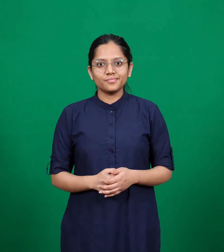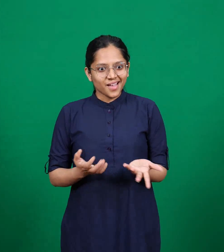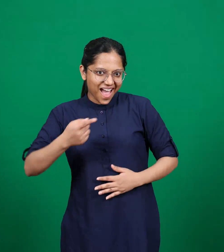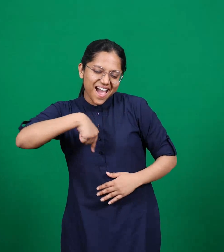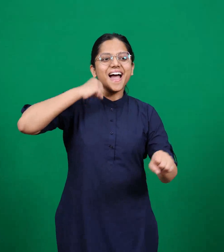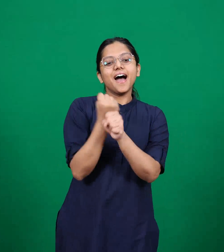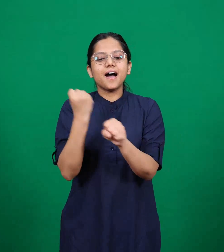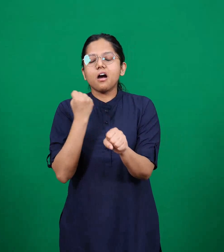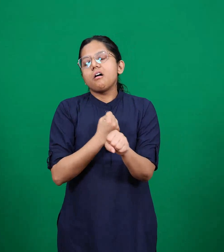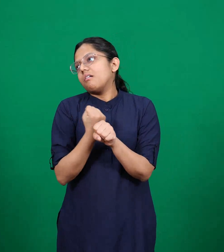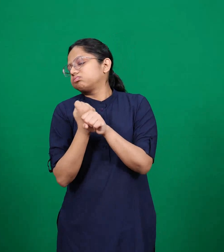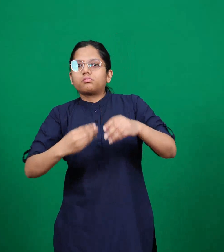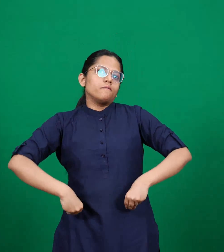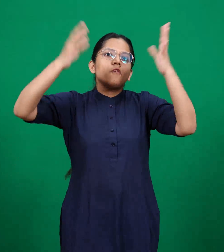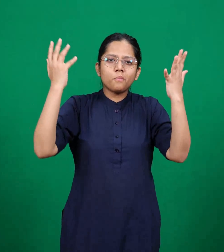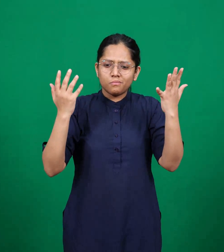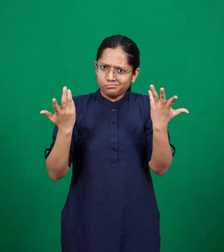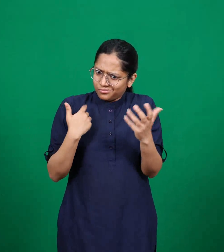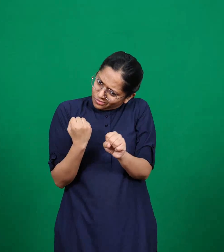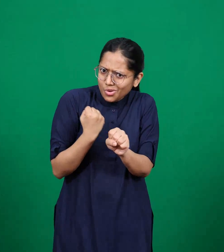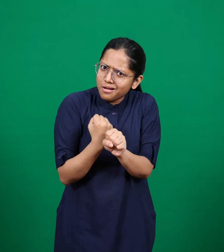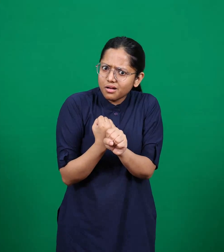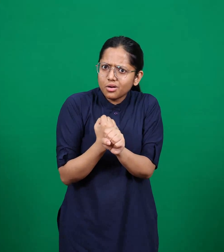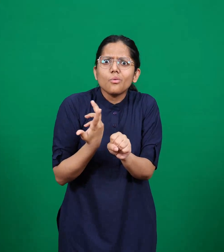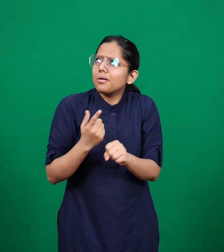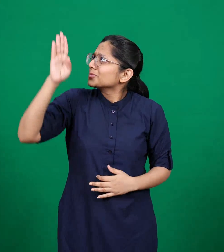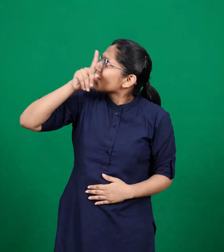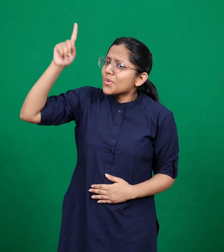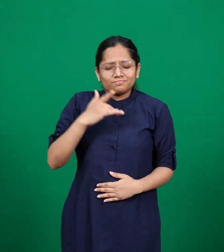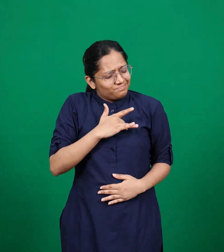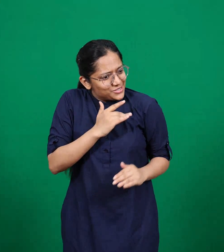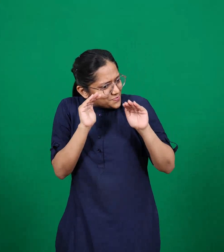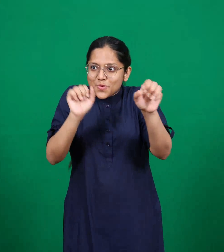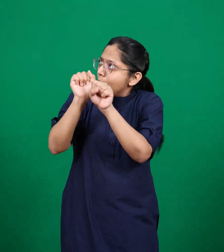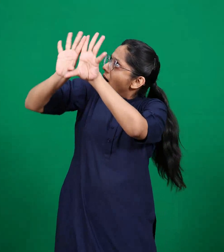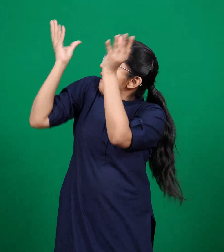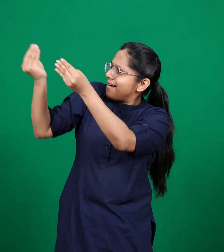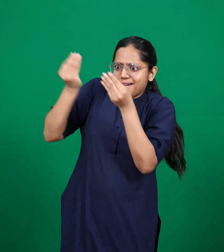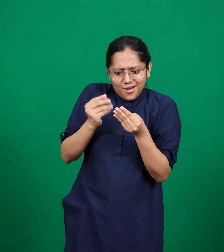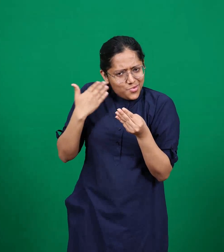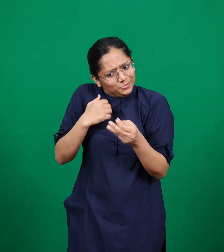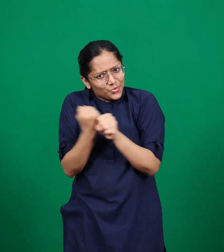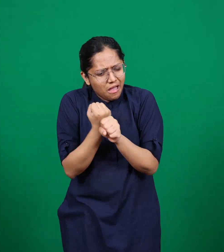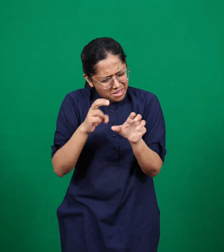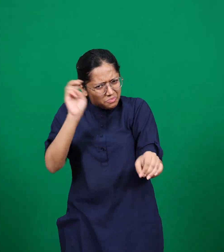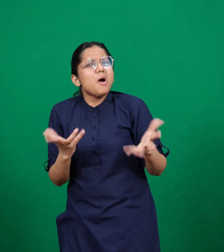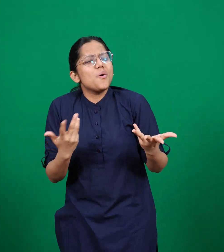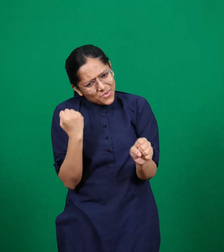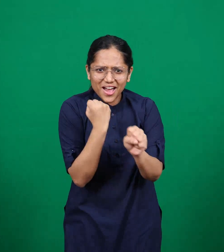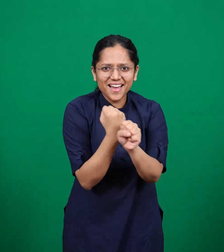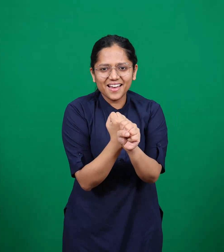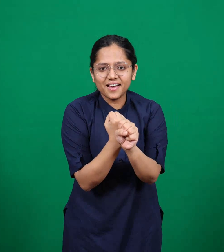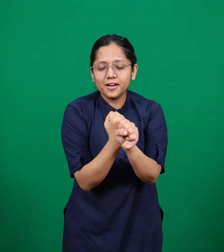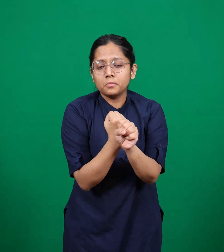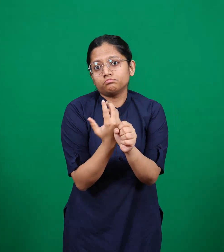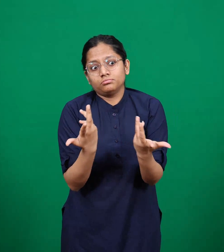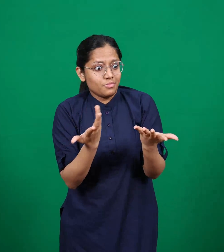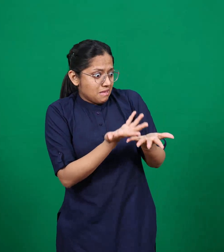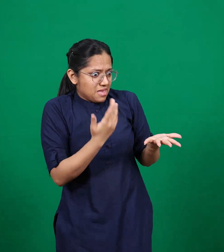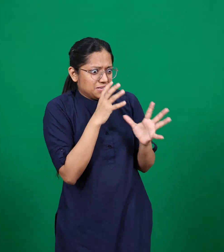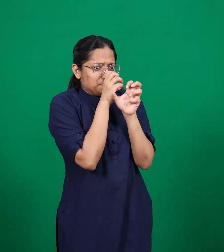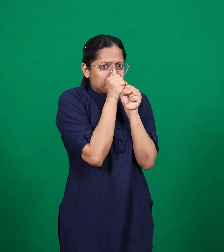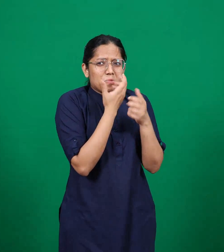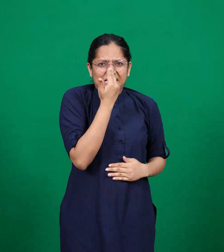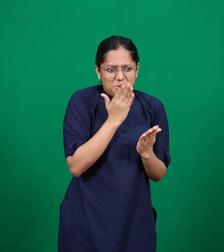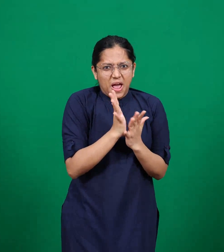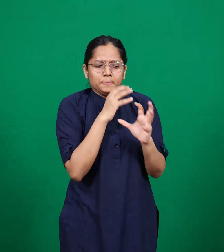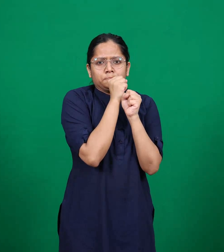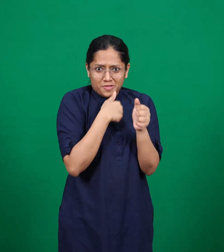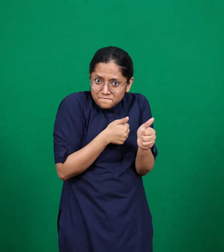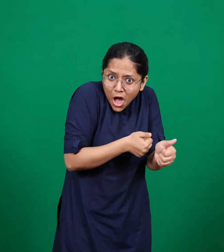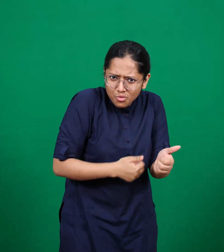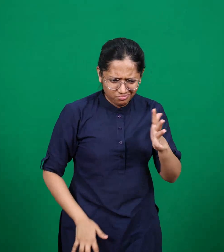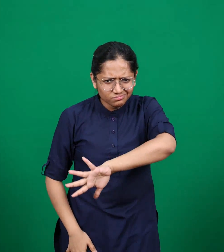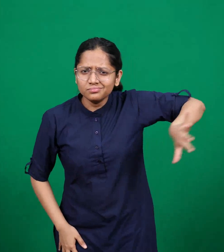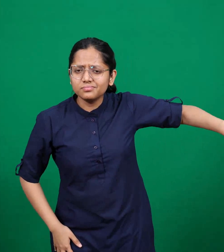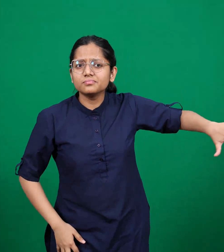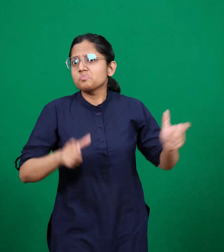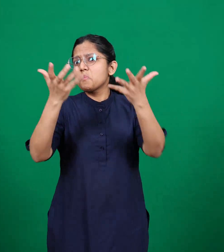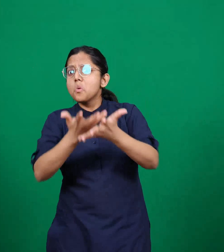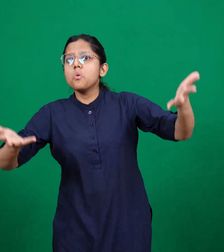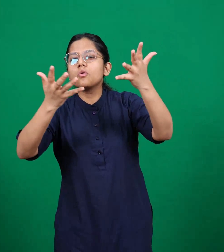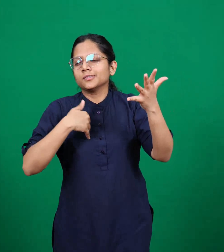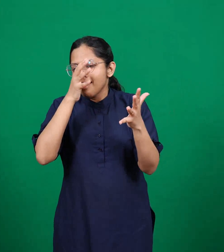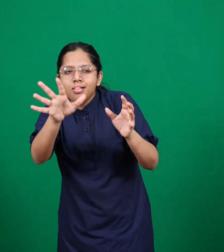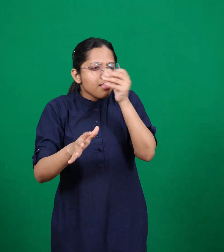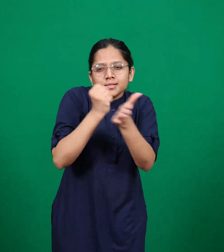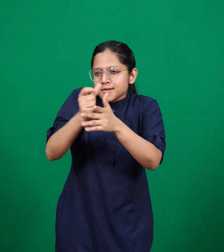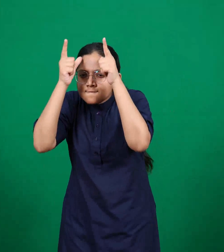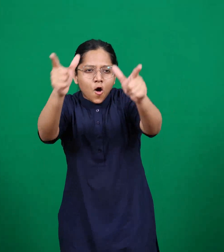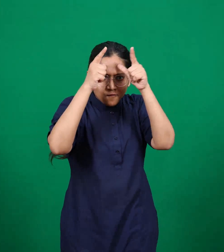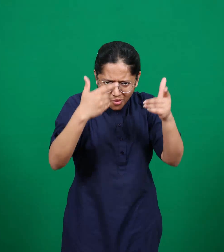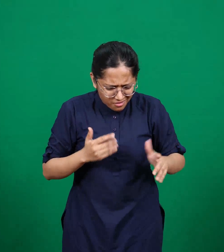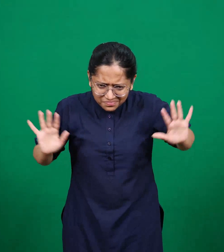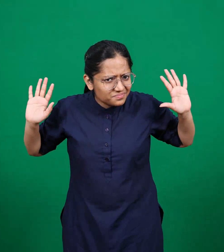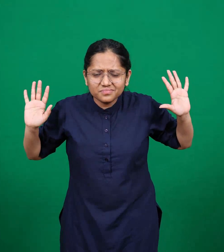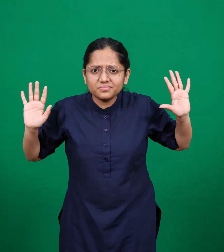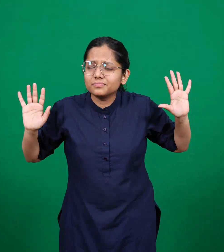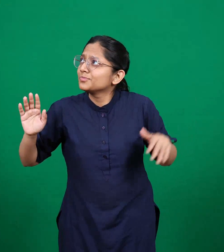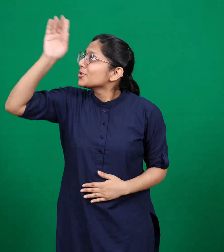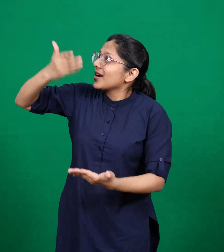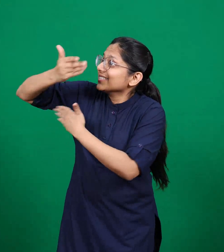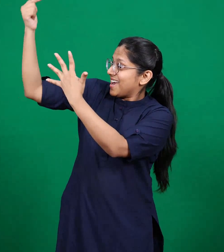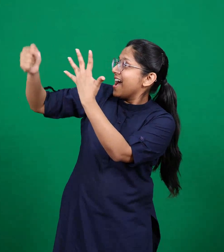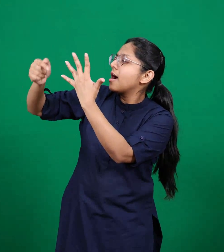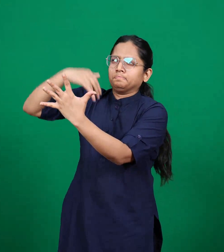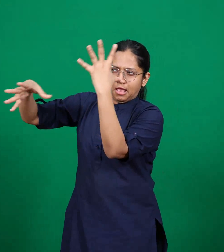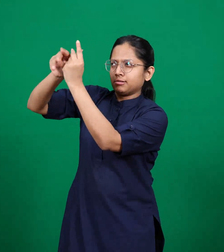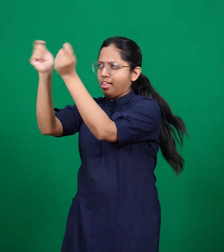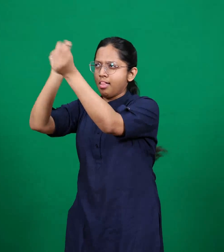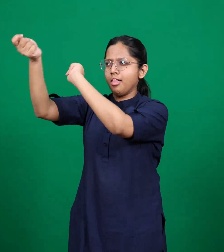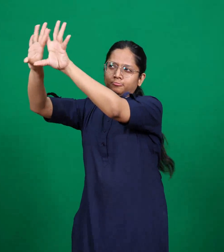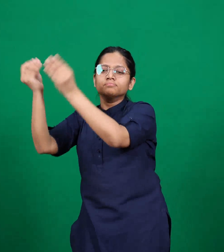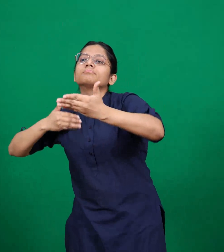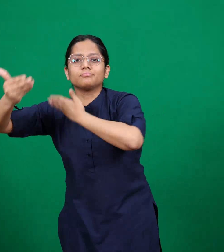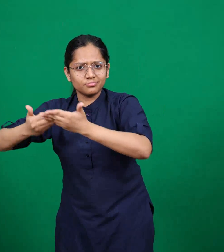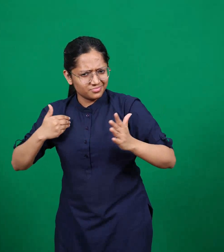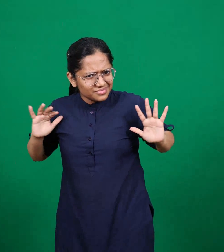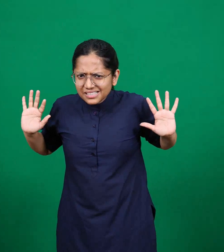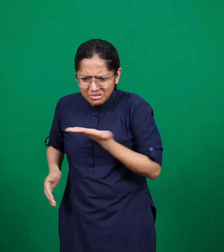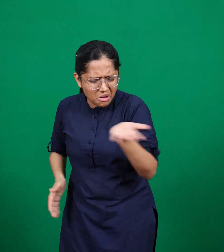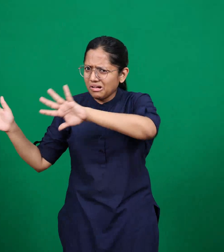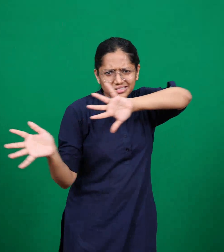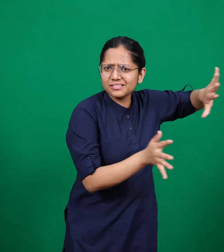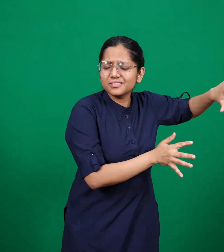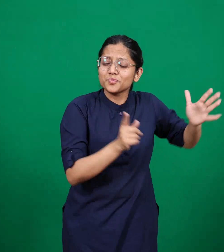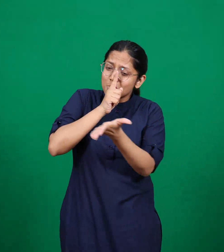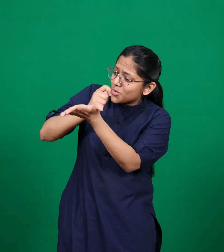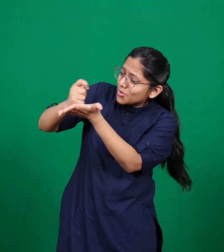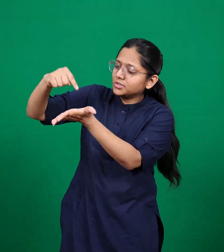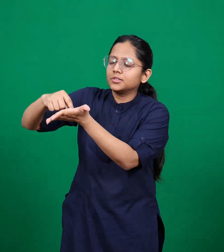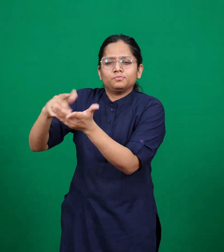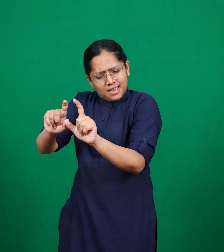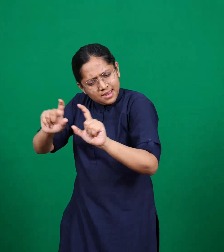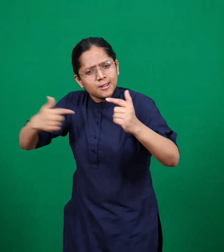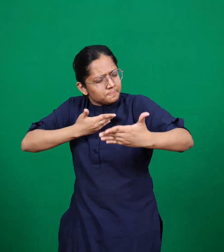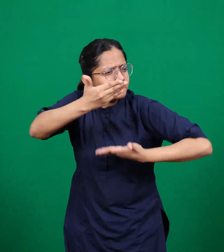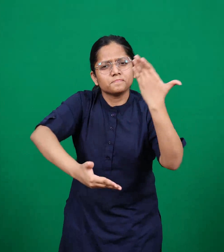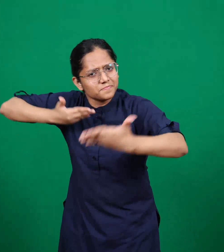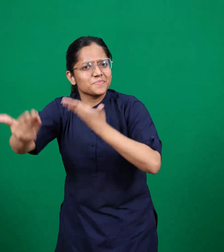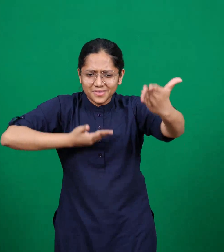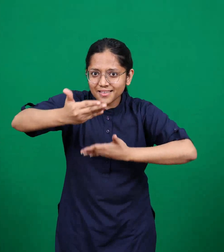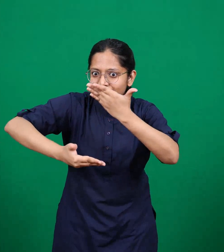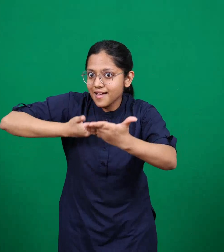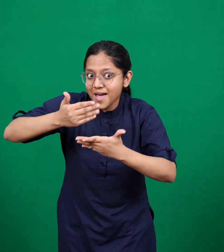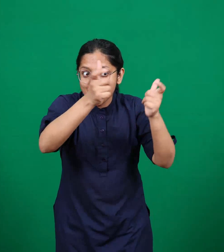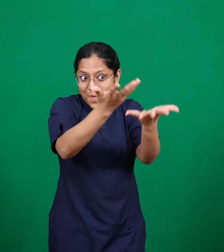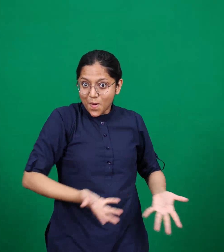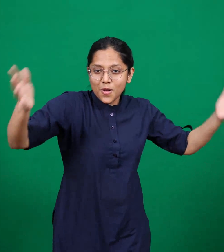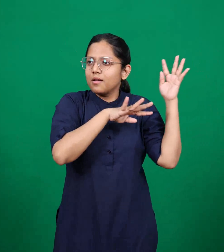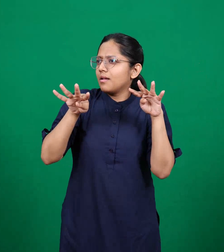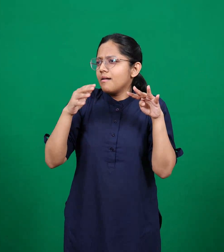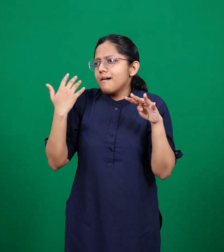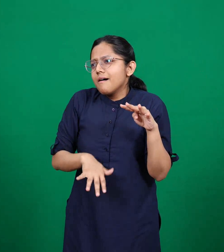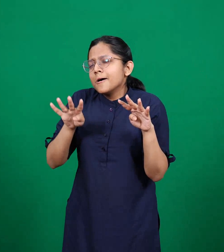Therefore, since God in His mercy has given us this ministry, we do not lose heart. Instead, we have renounced secret and shameful ways. We do not practice deceit, nor do we distort the word of God.